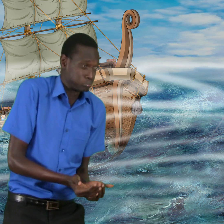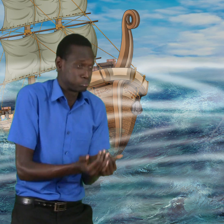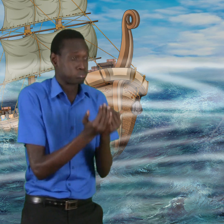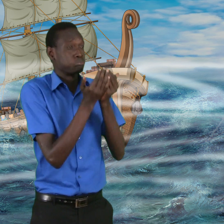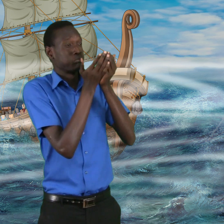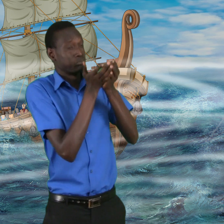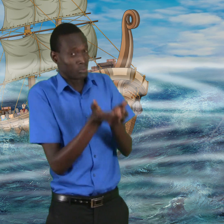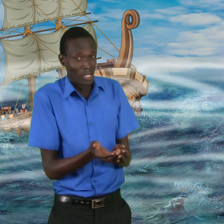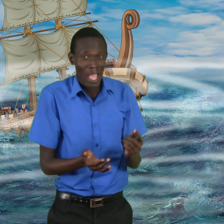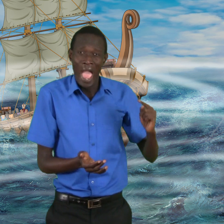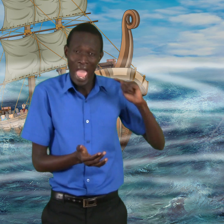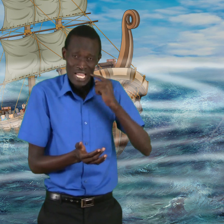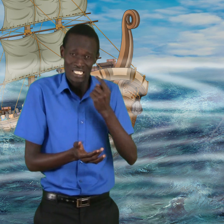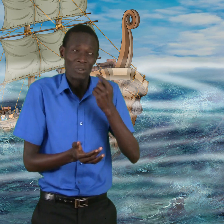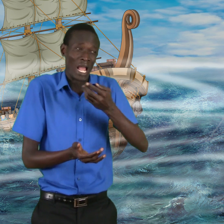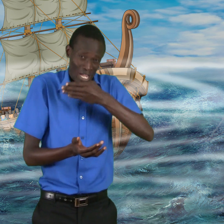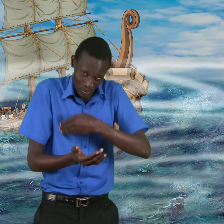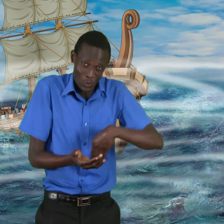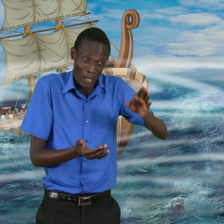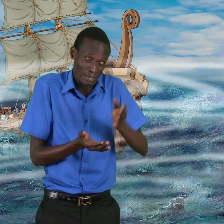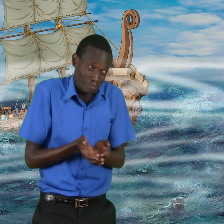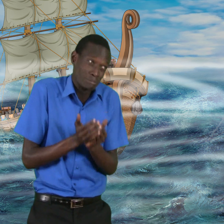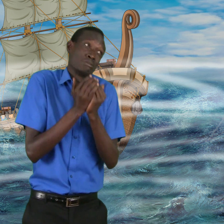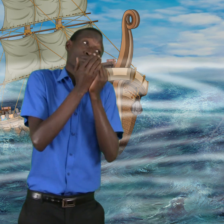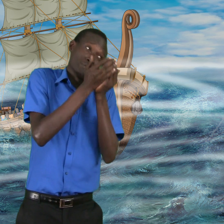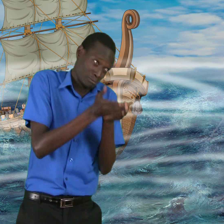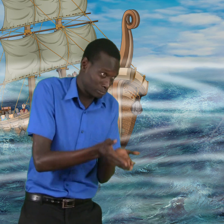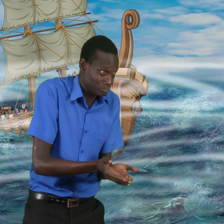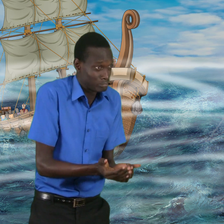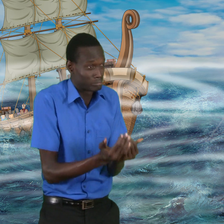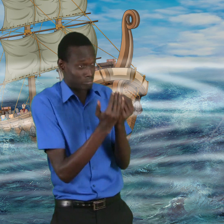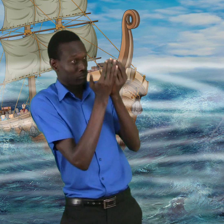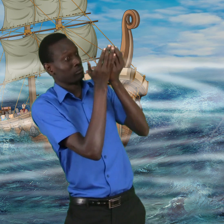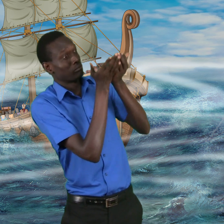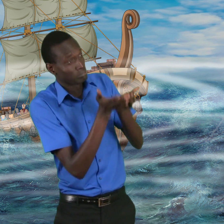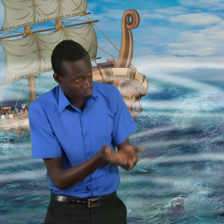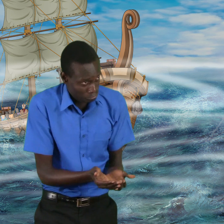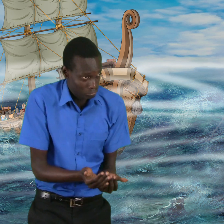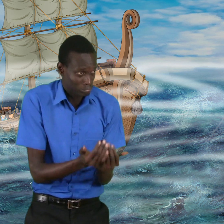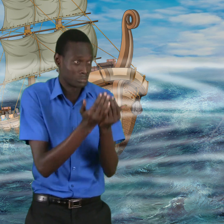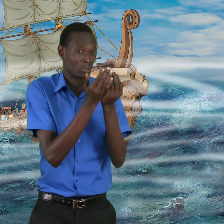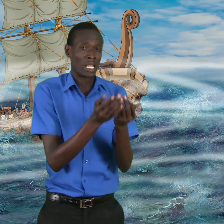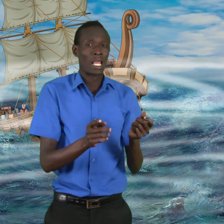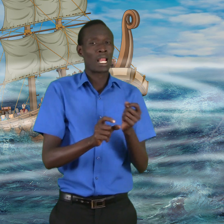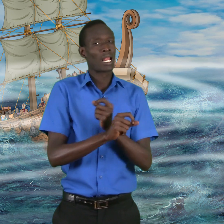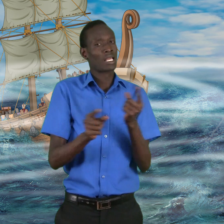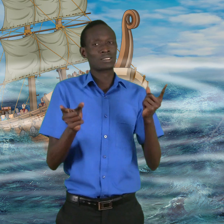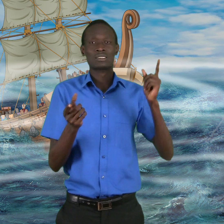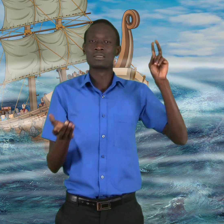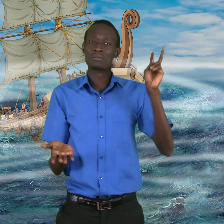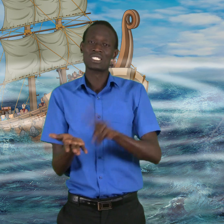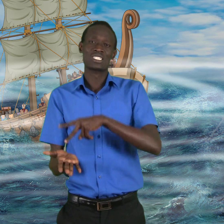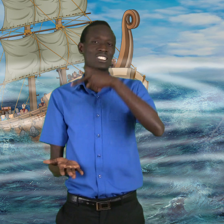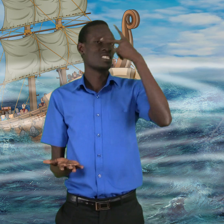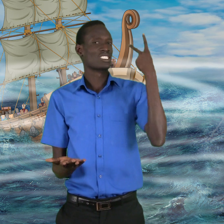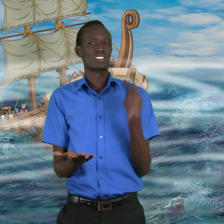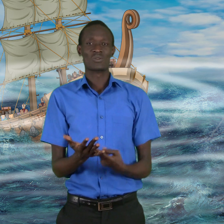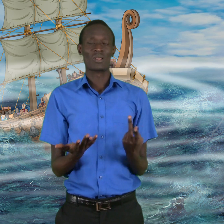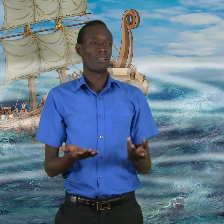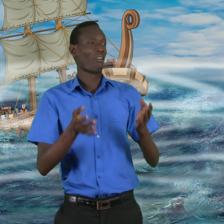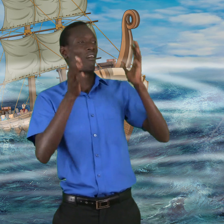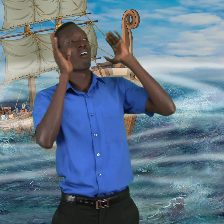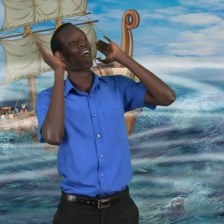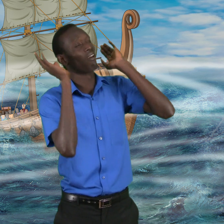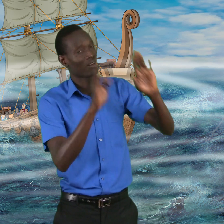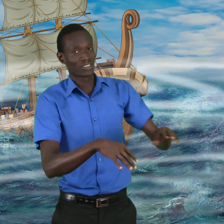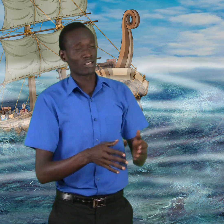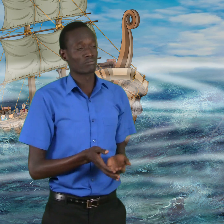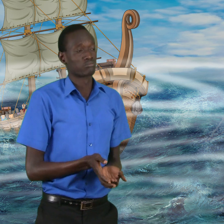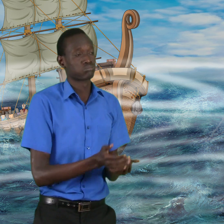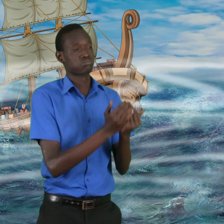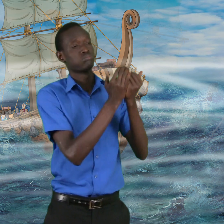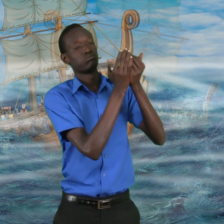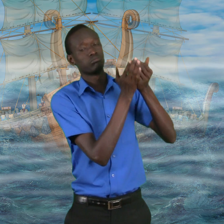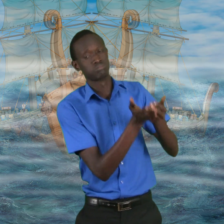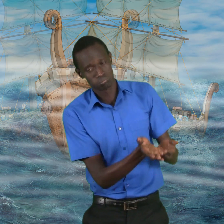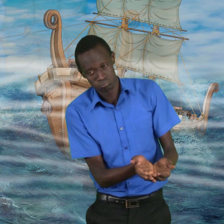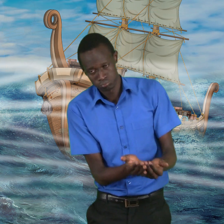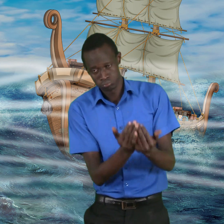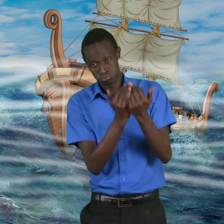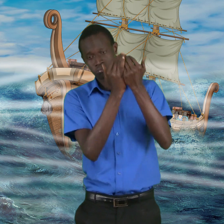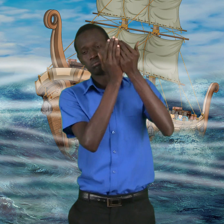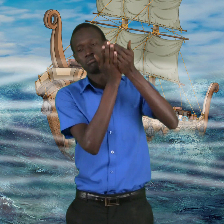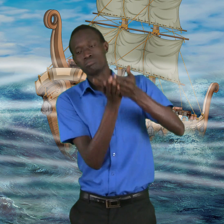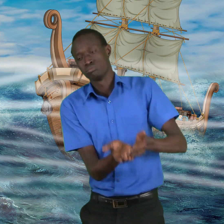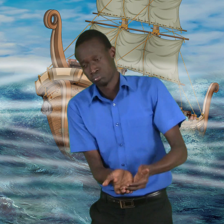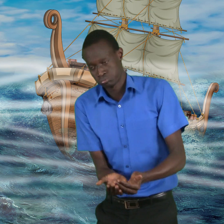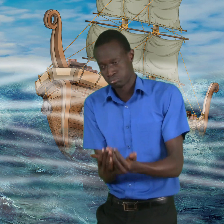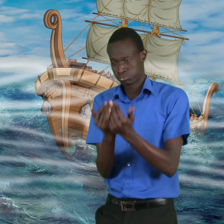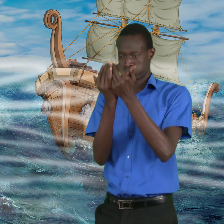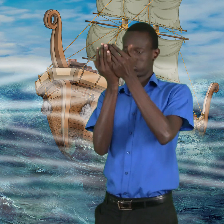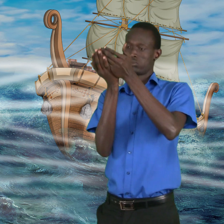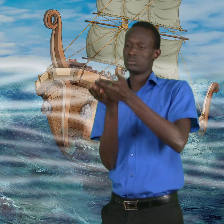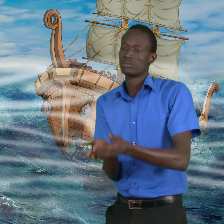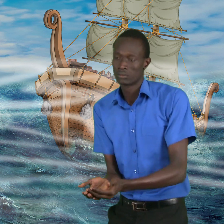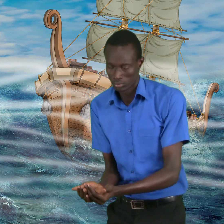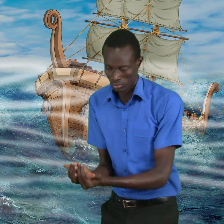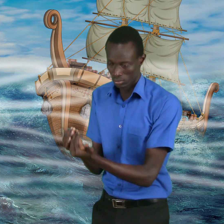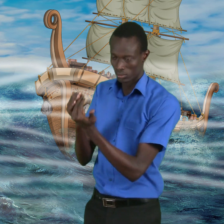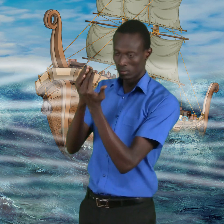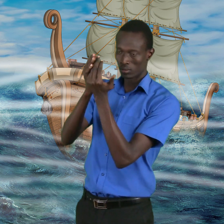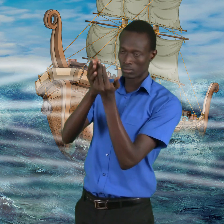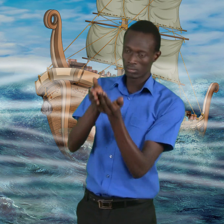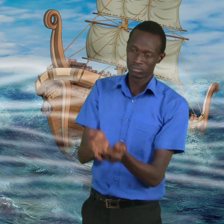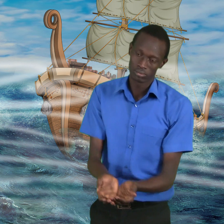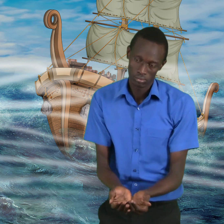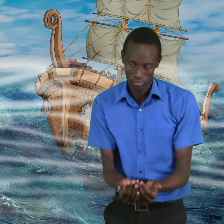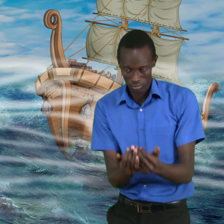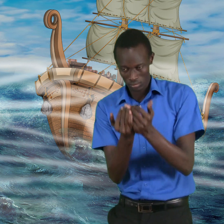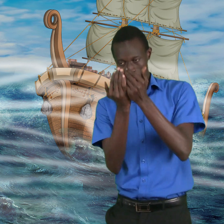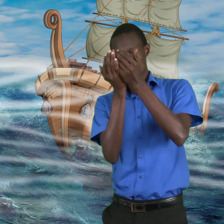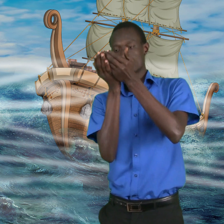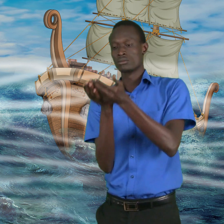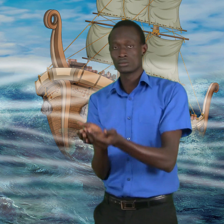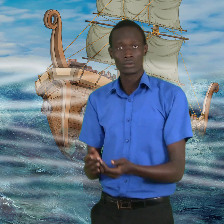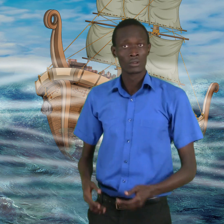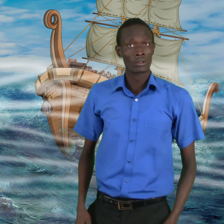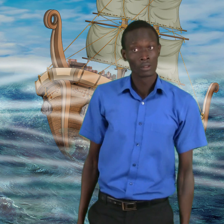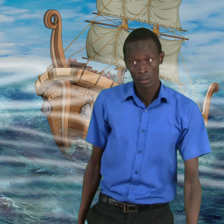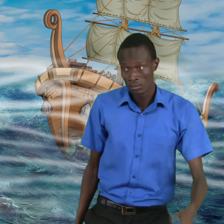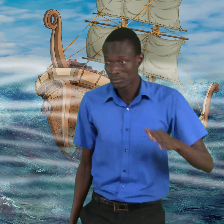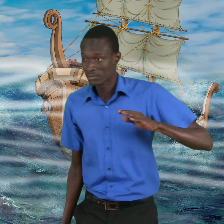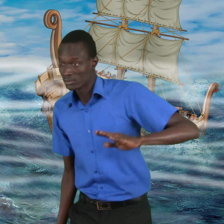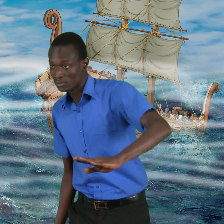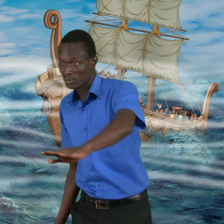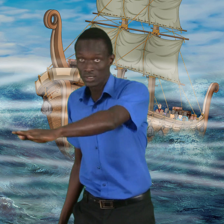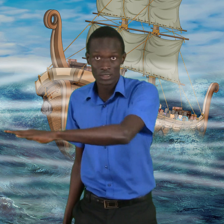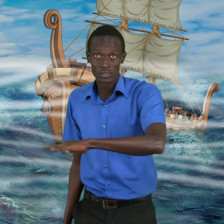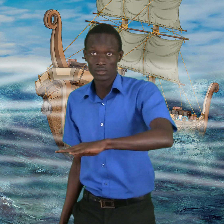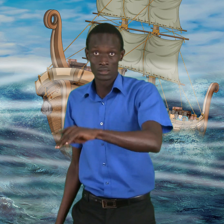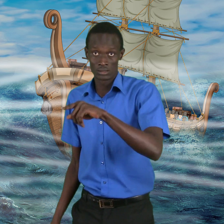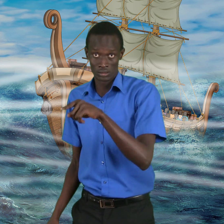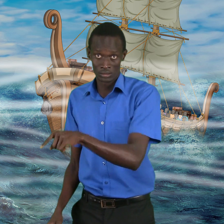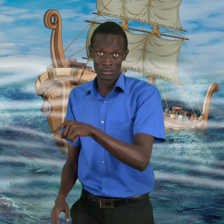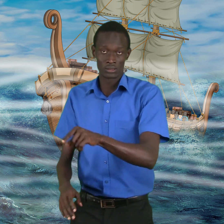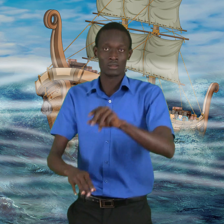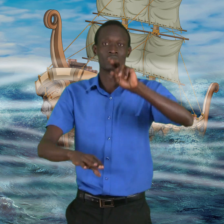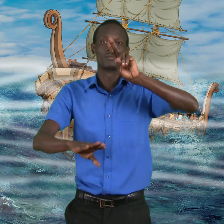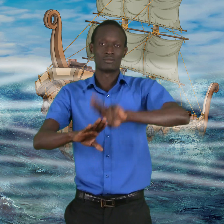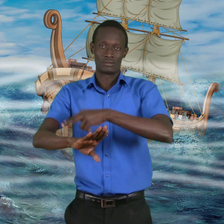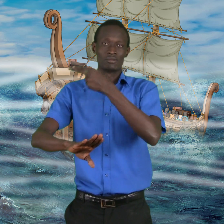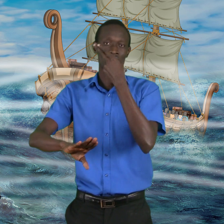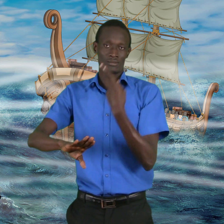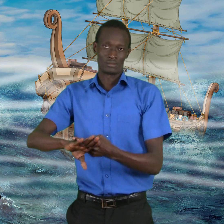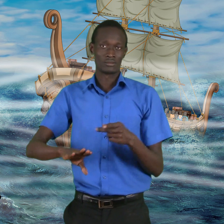So we gave way and let ourselves be driven along.